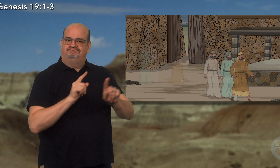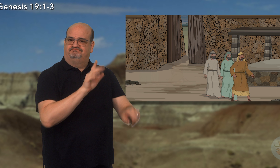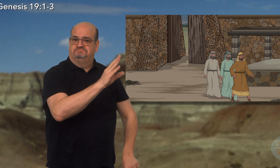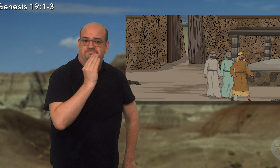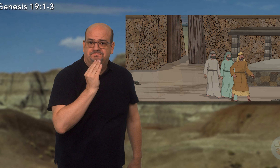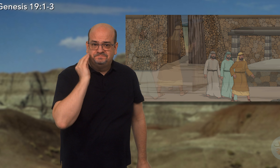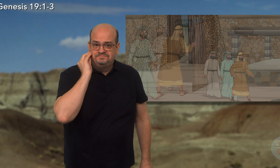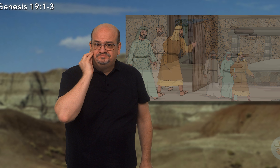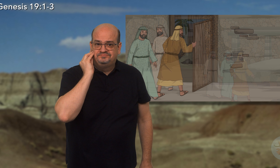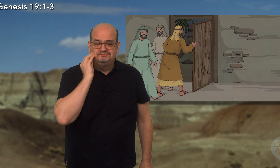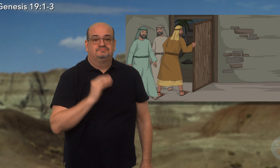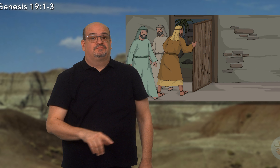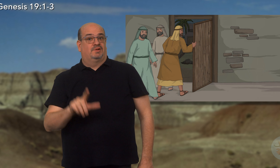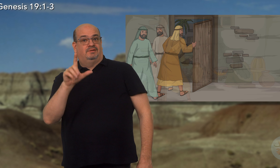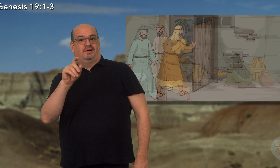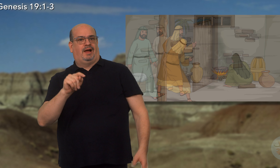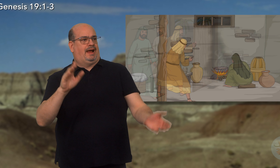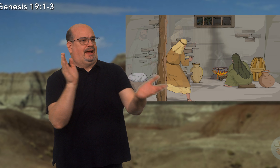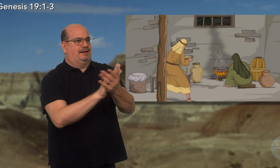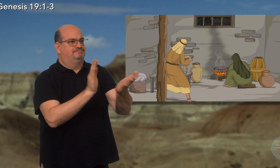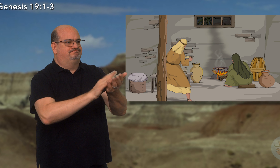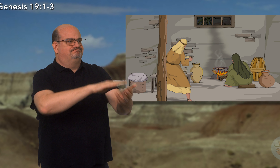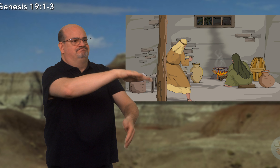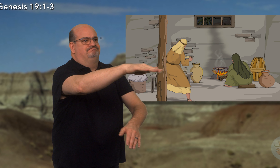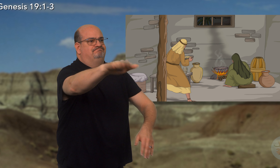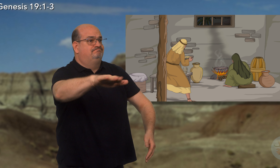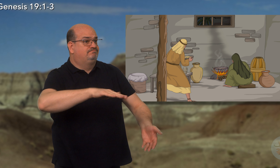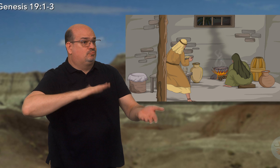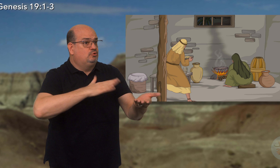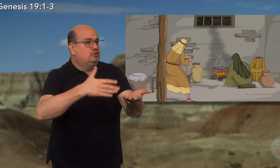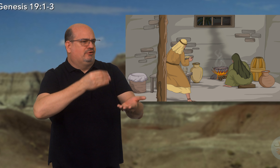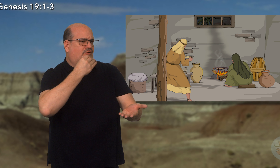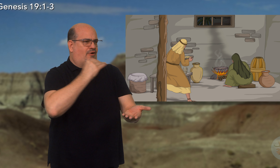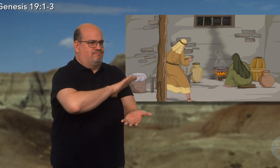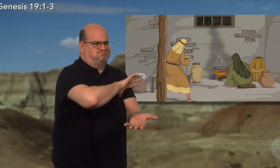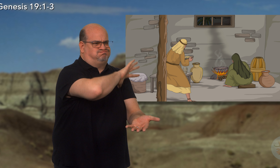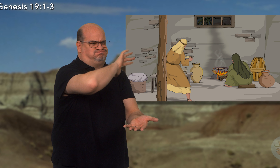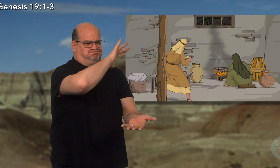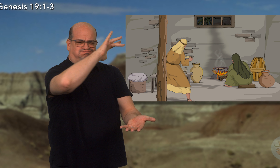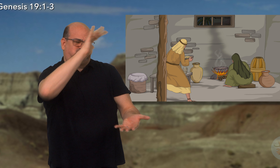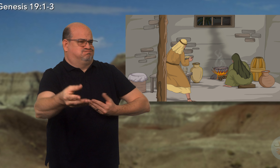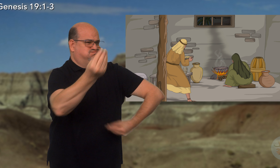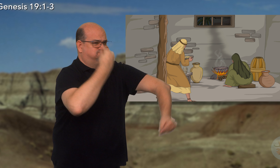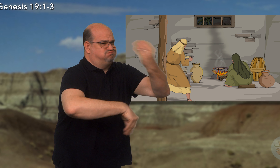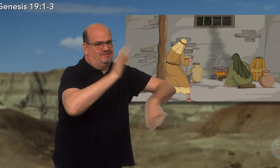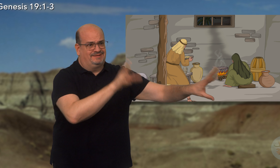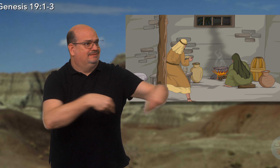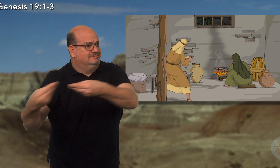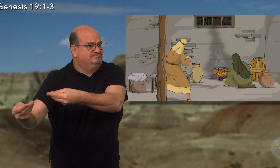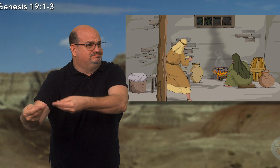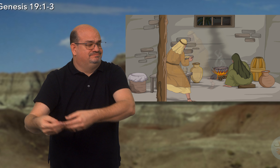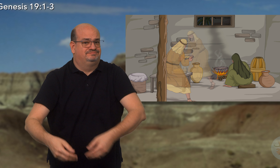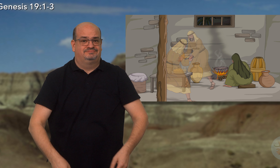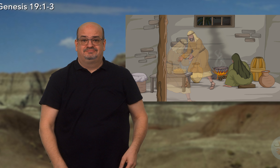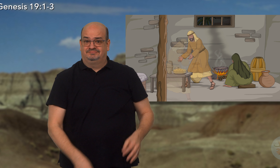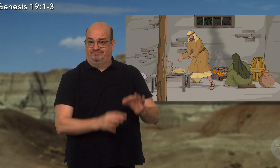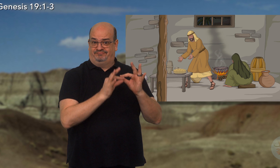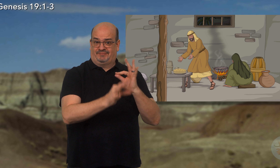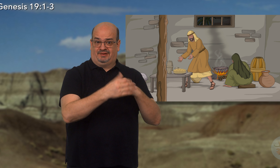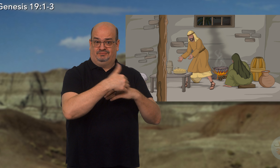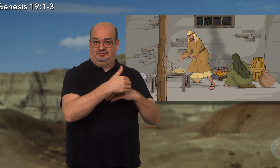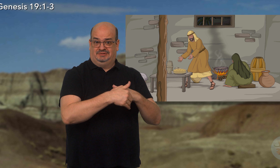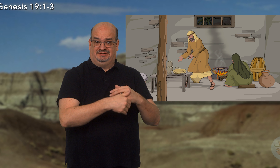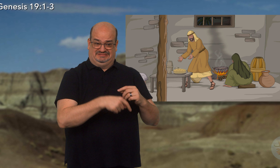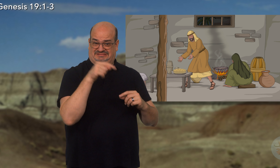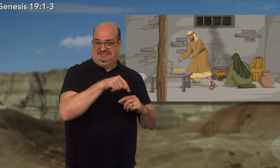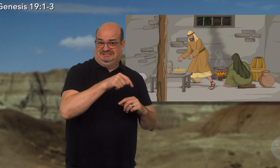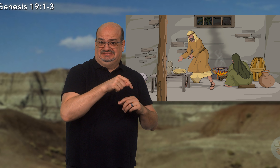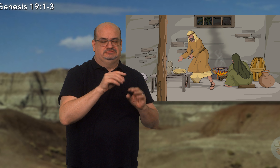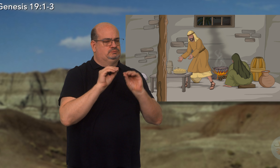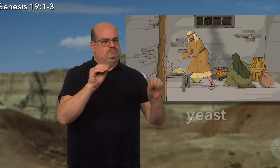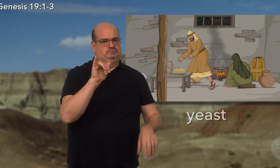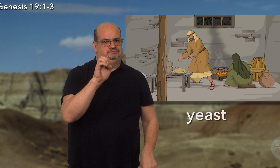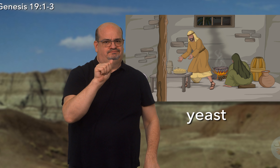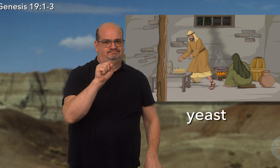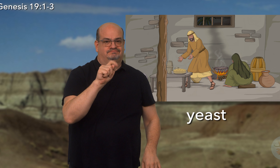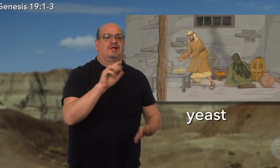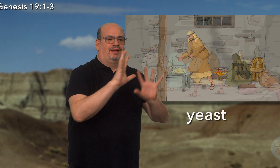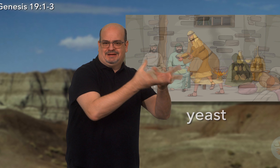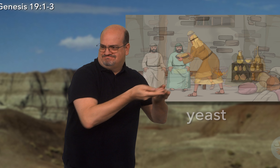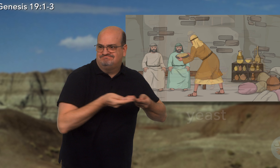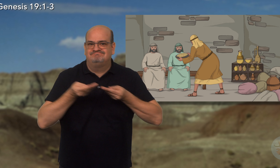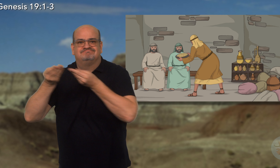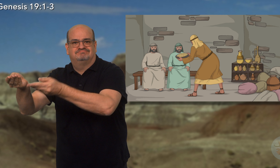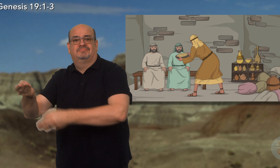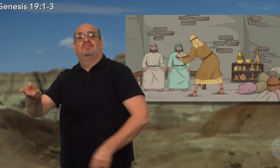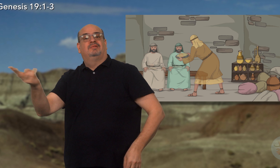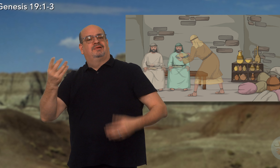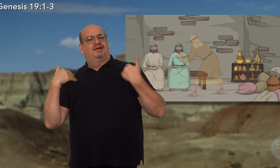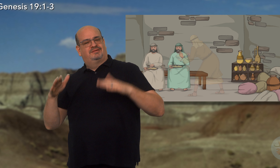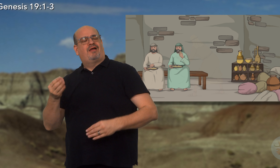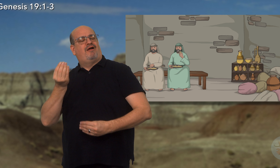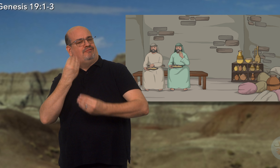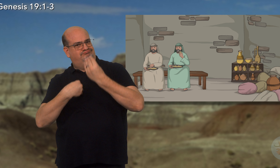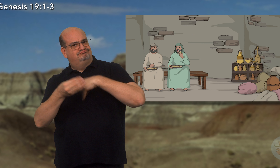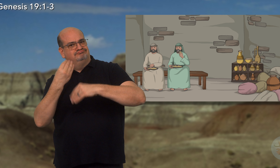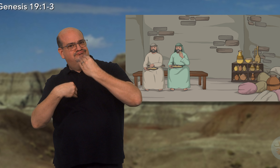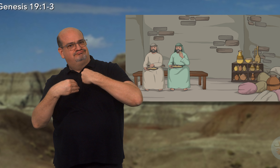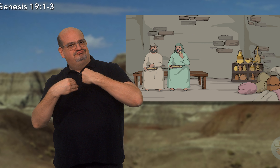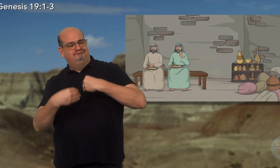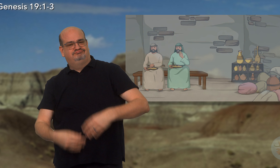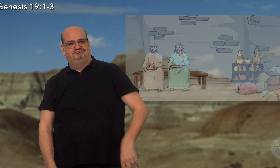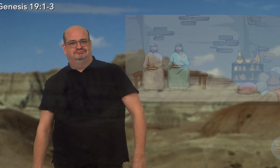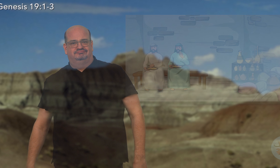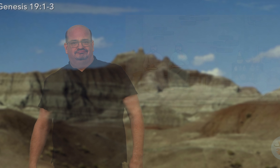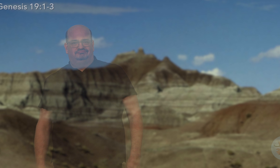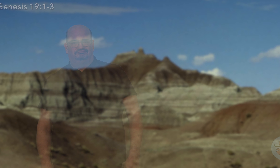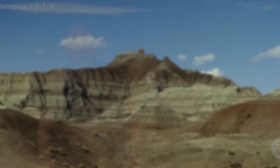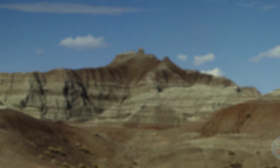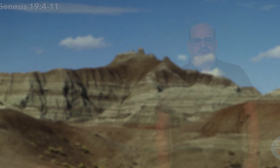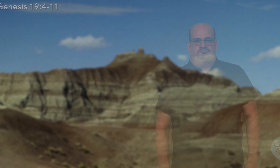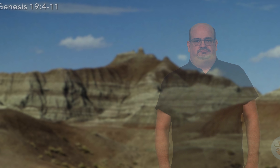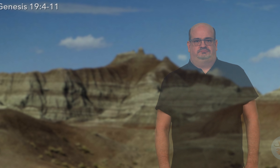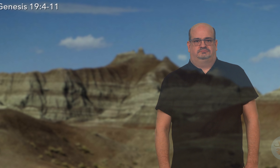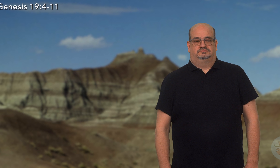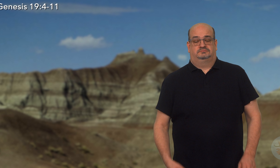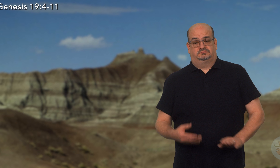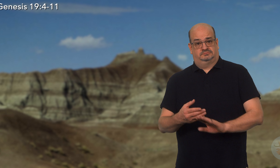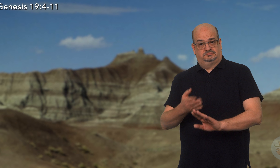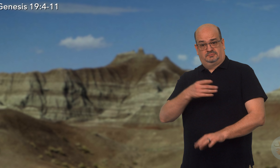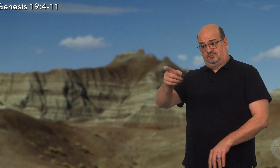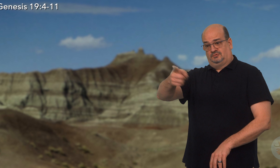He prepared a feast for them and baked unleavened bread, and they ate.